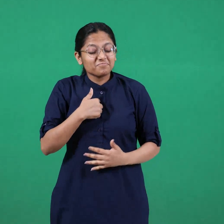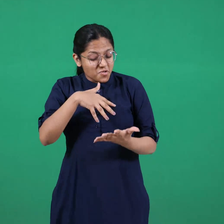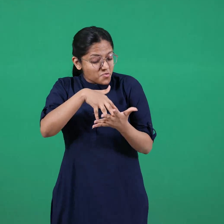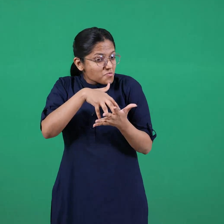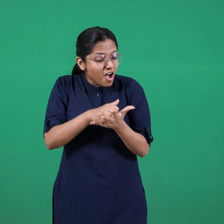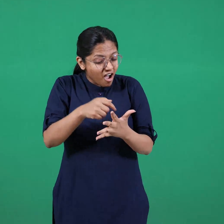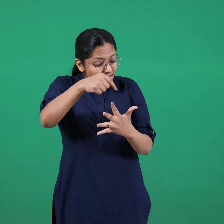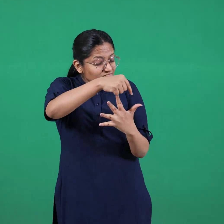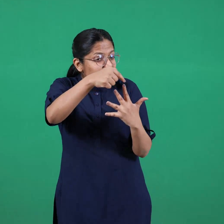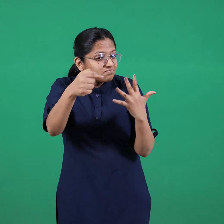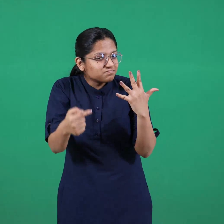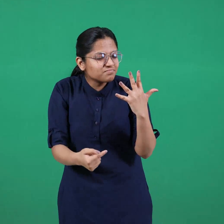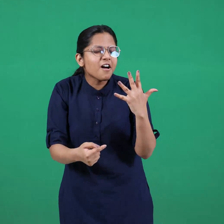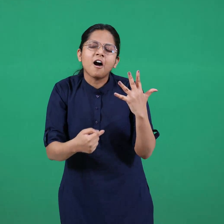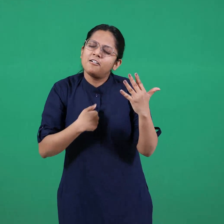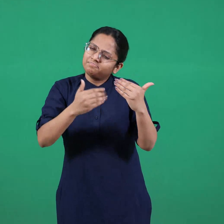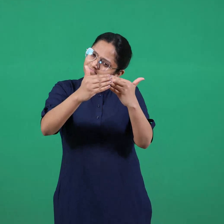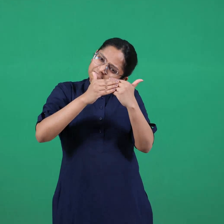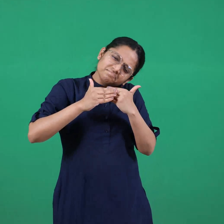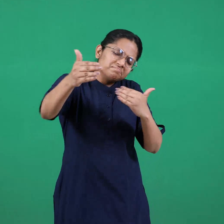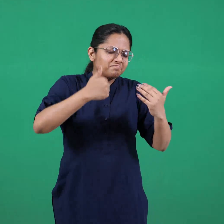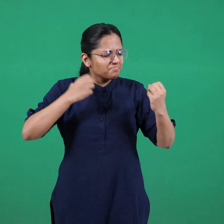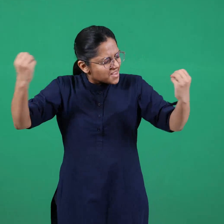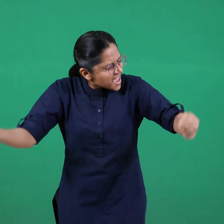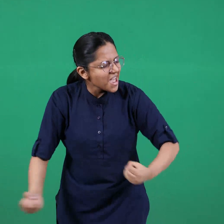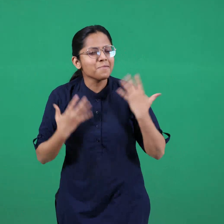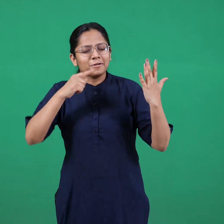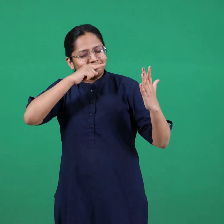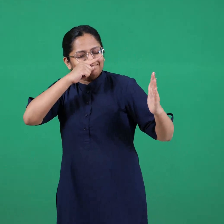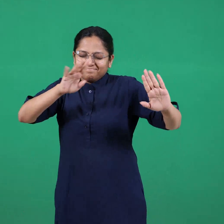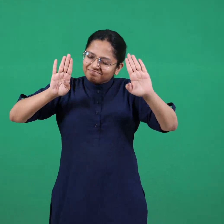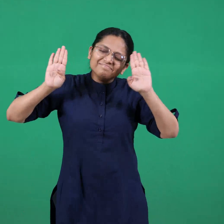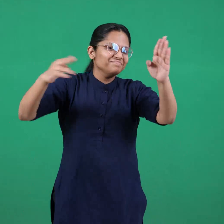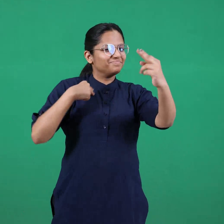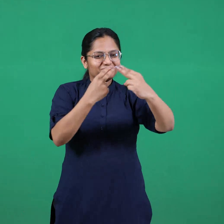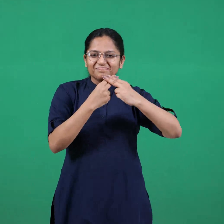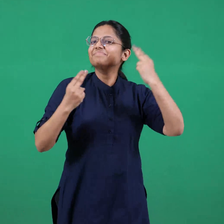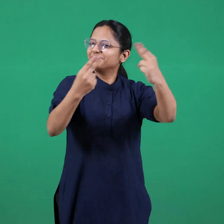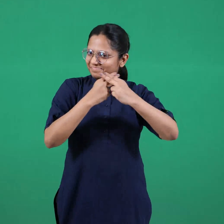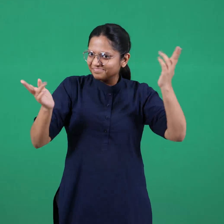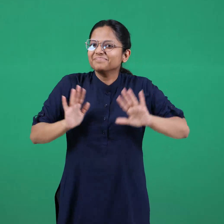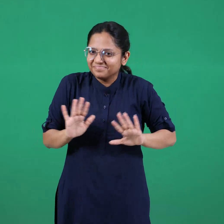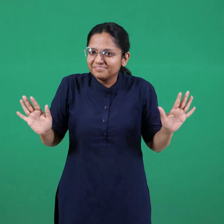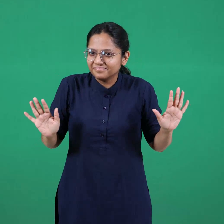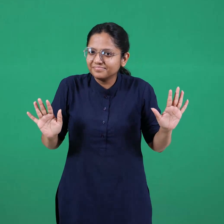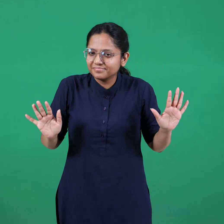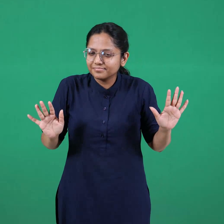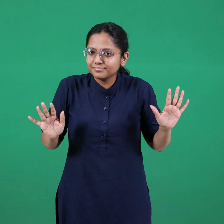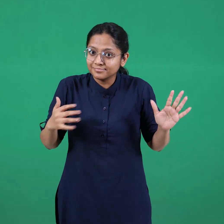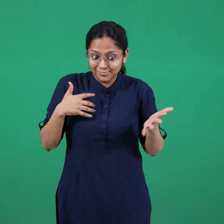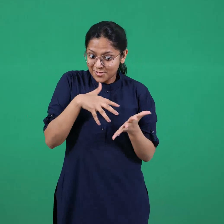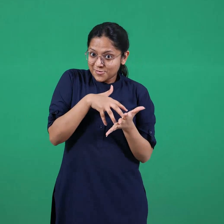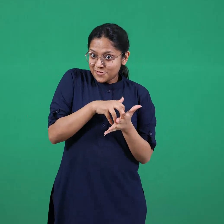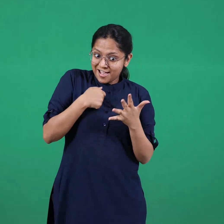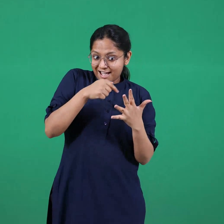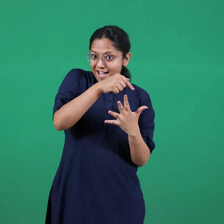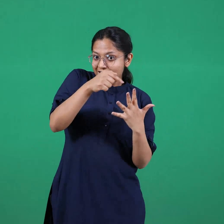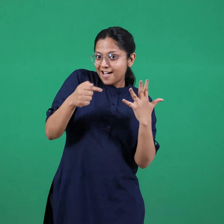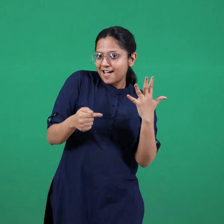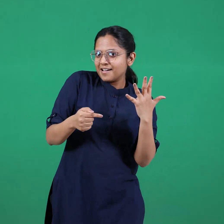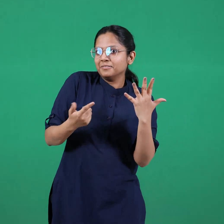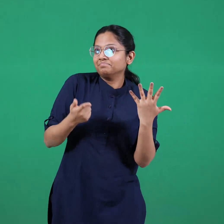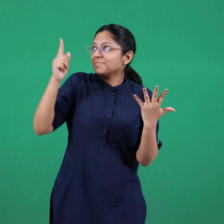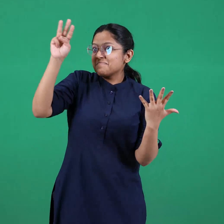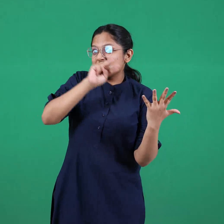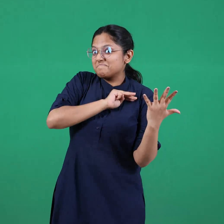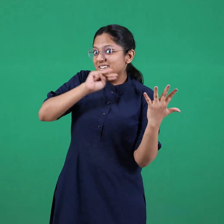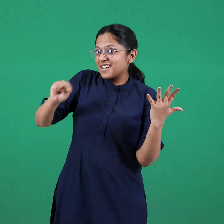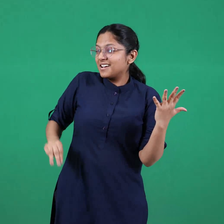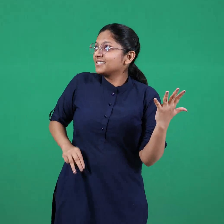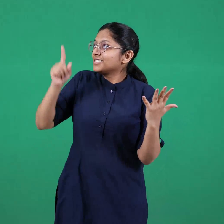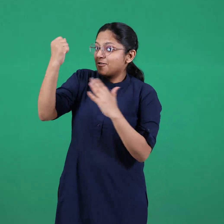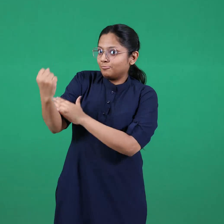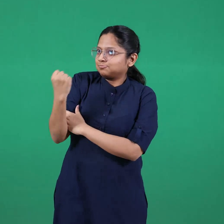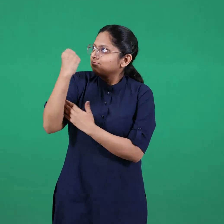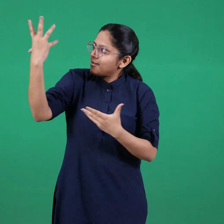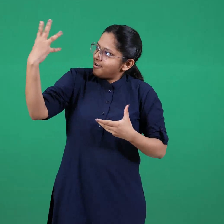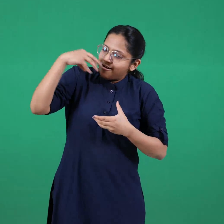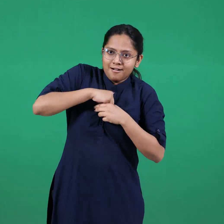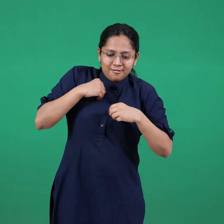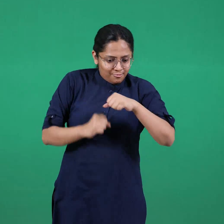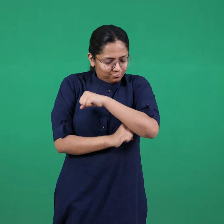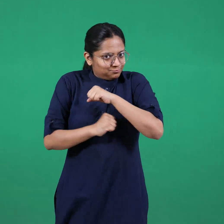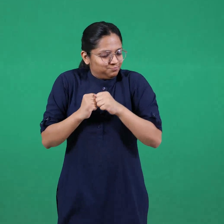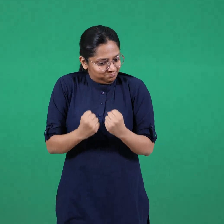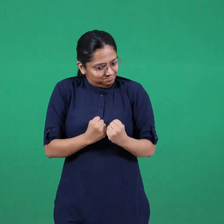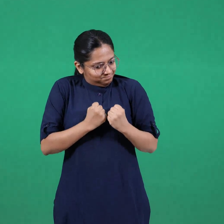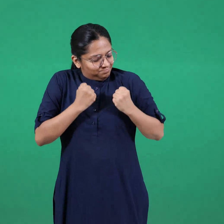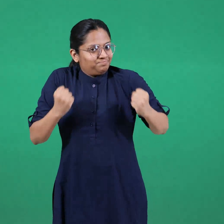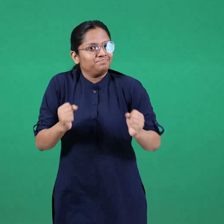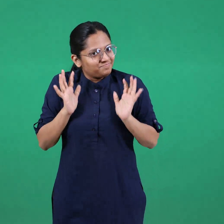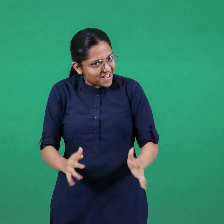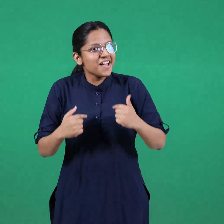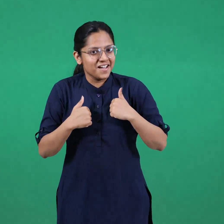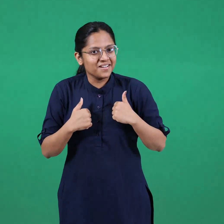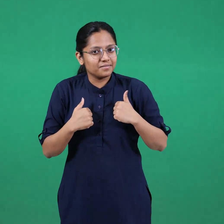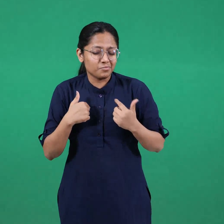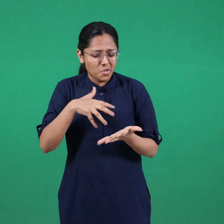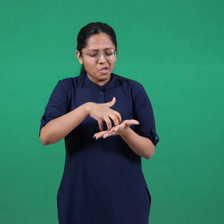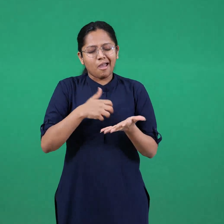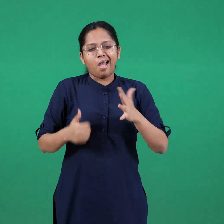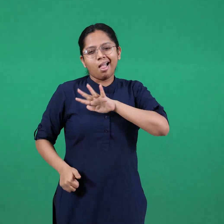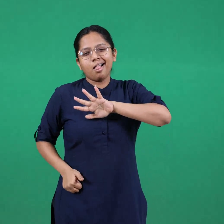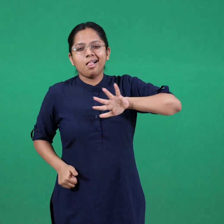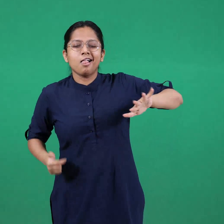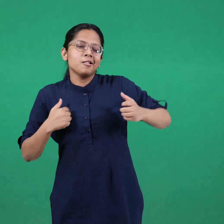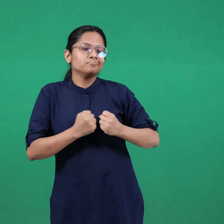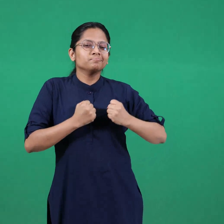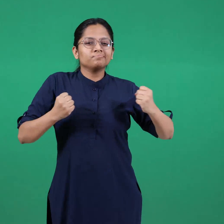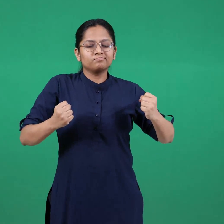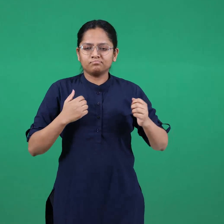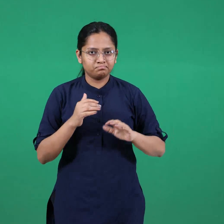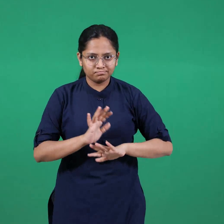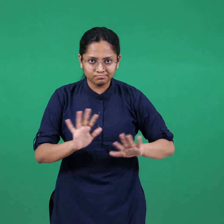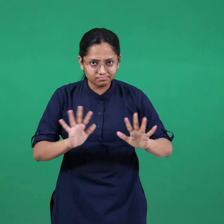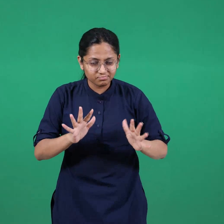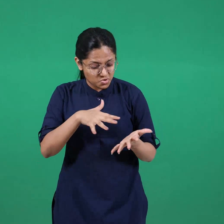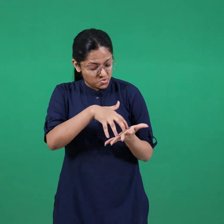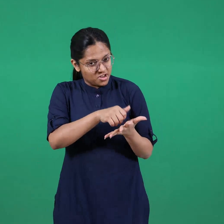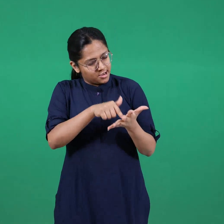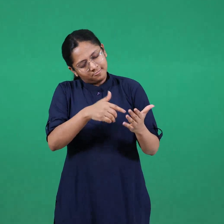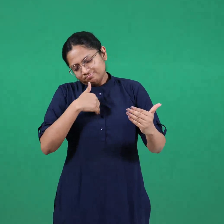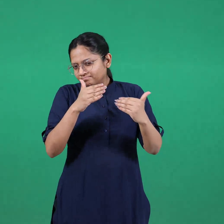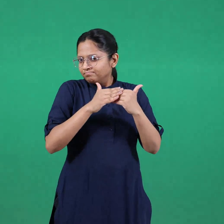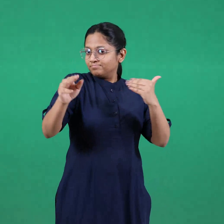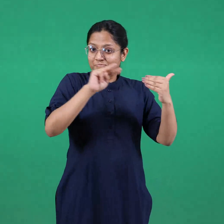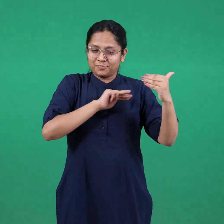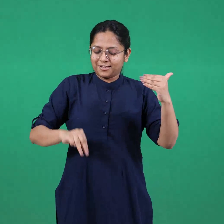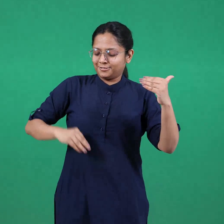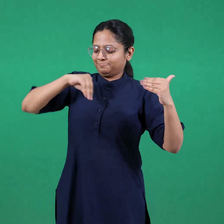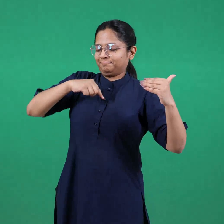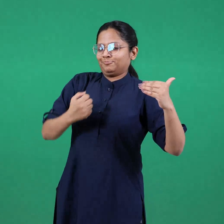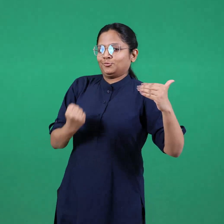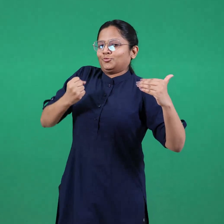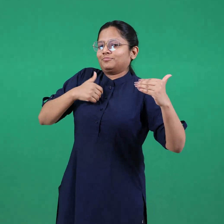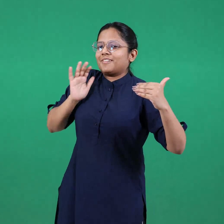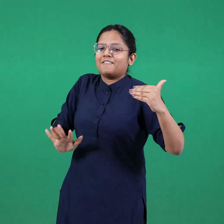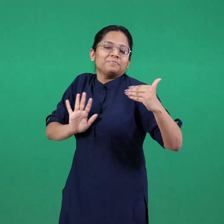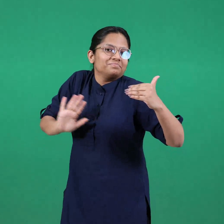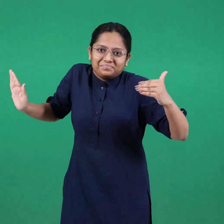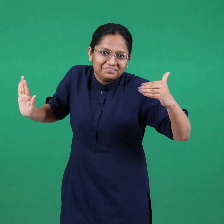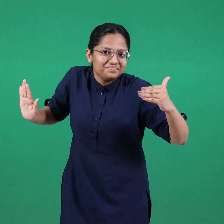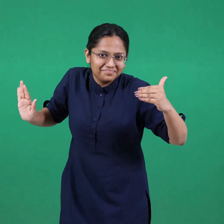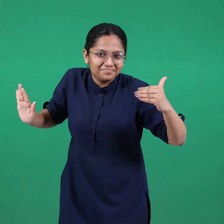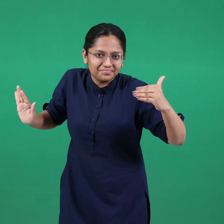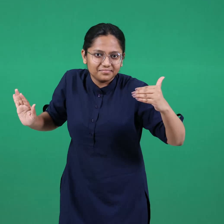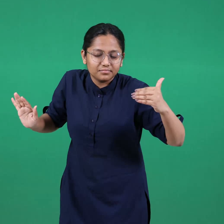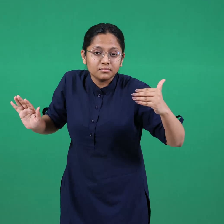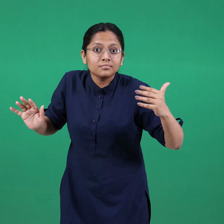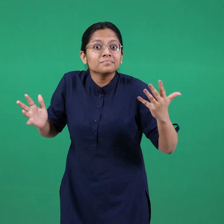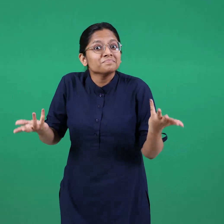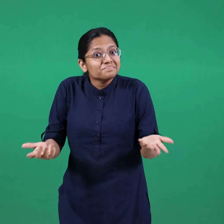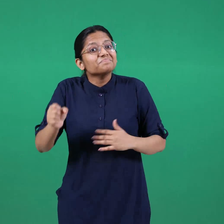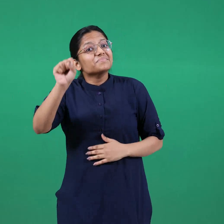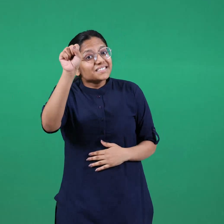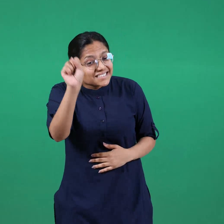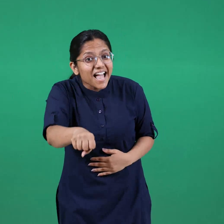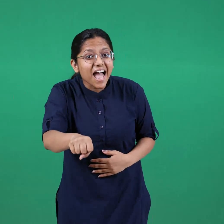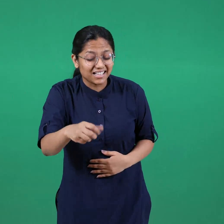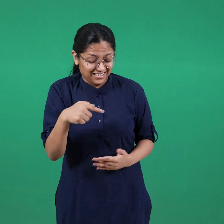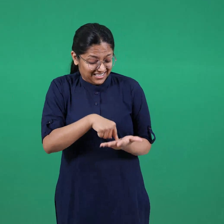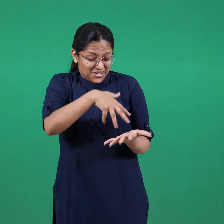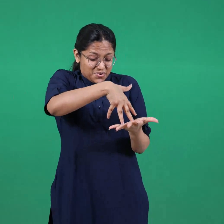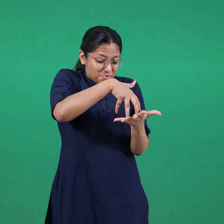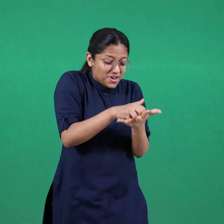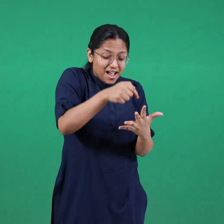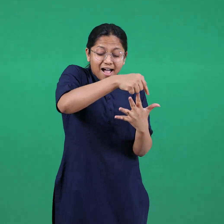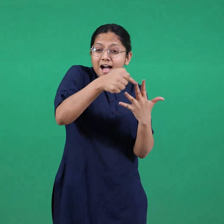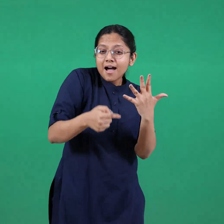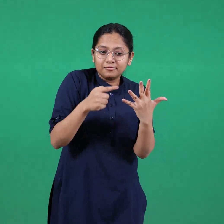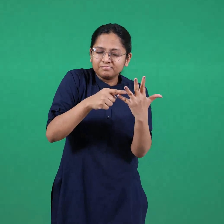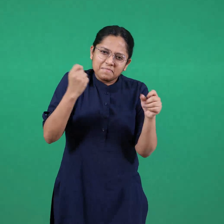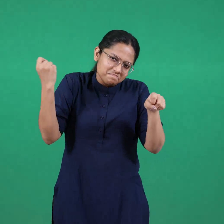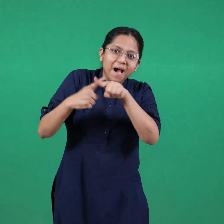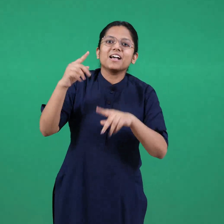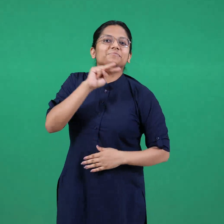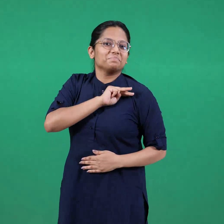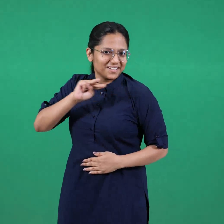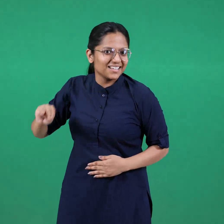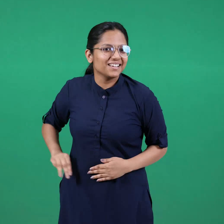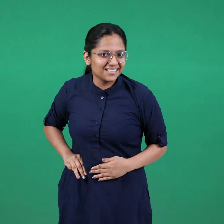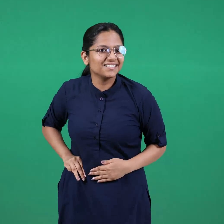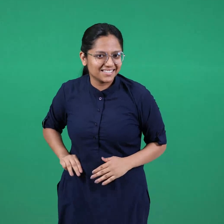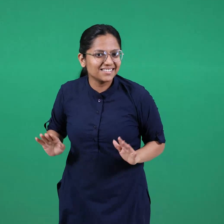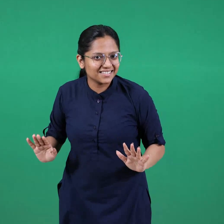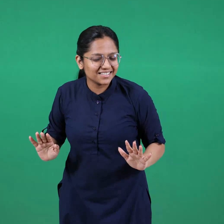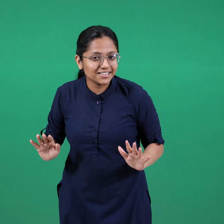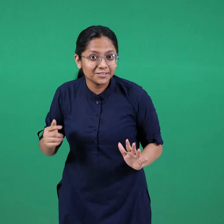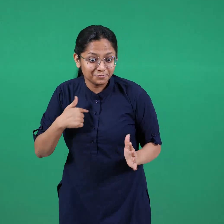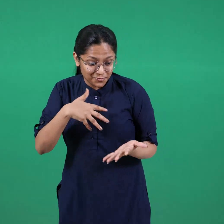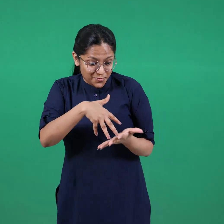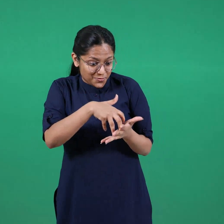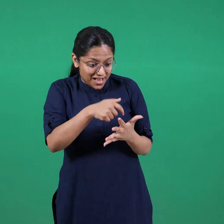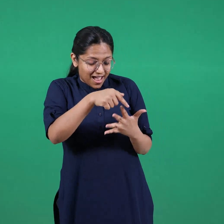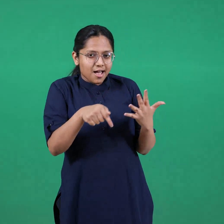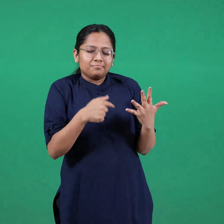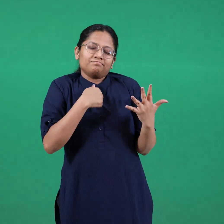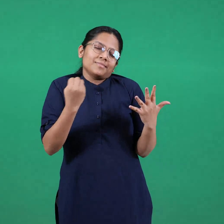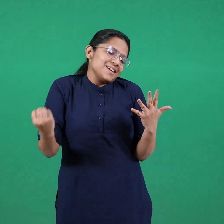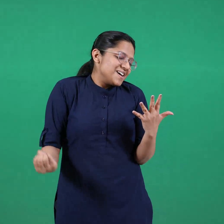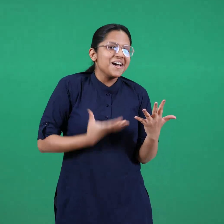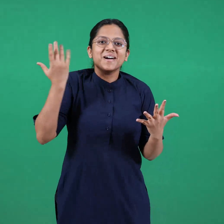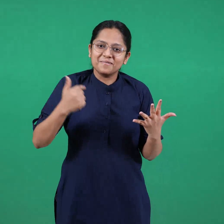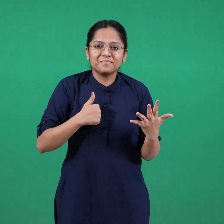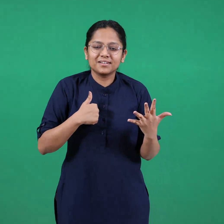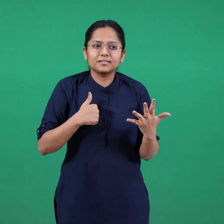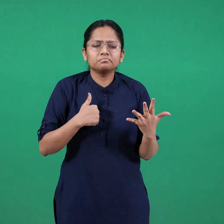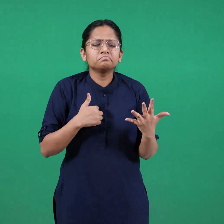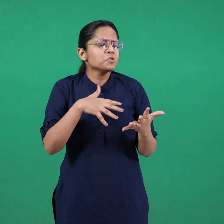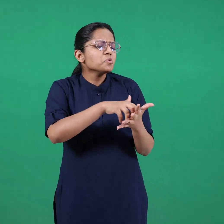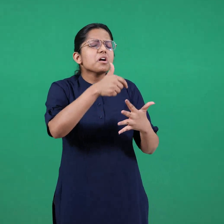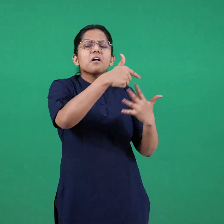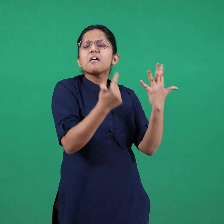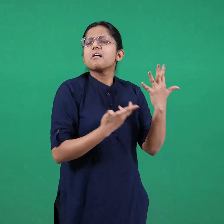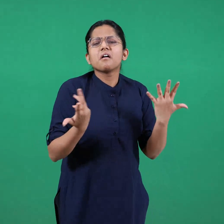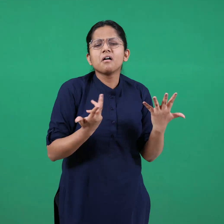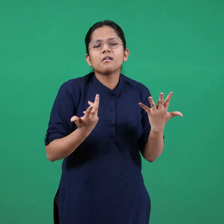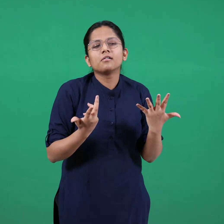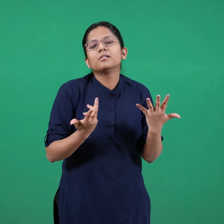Therefore I will boast all the more gladly in my weaknesses, so that the power of Christ may rest on me.